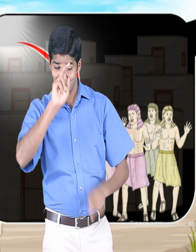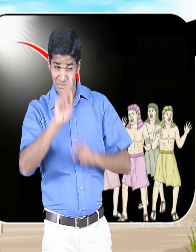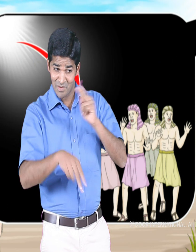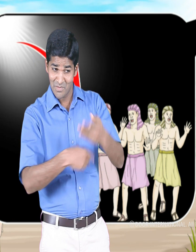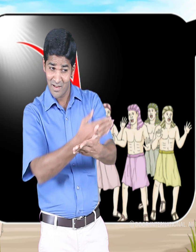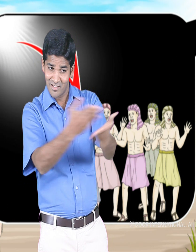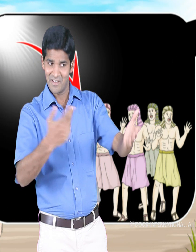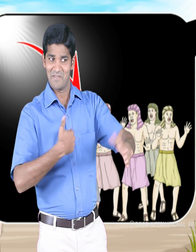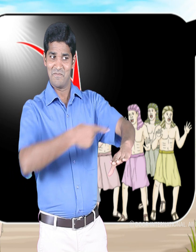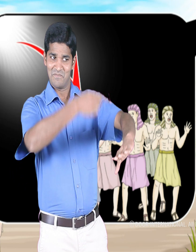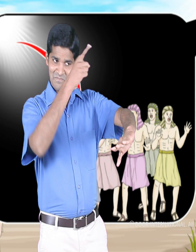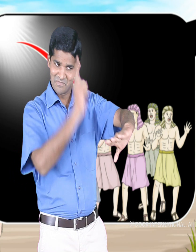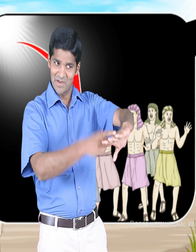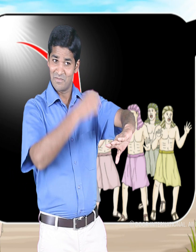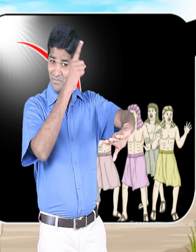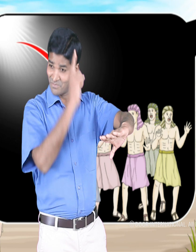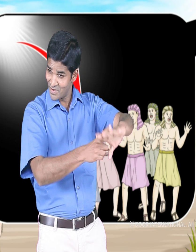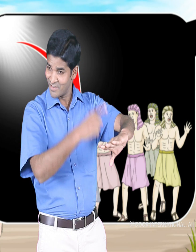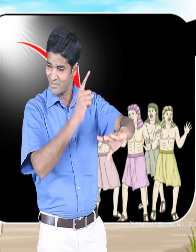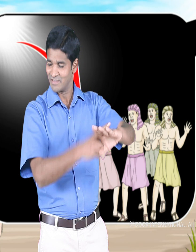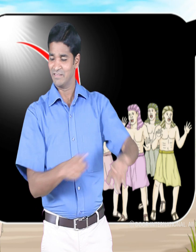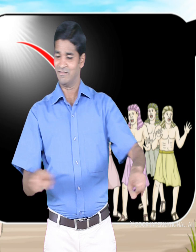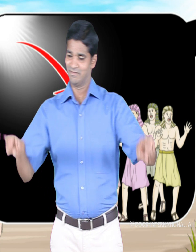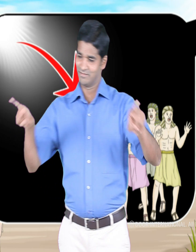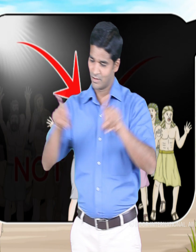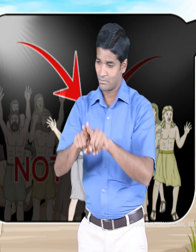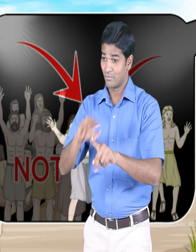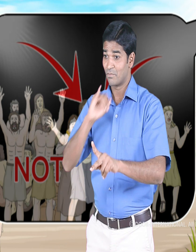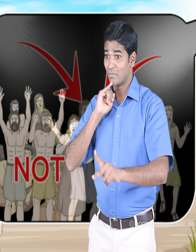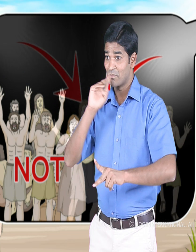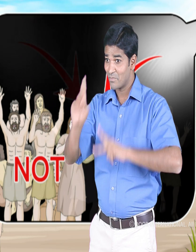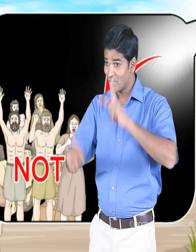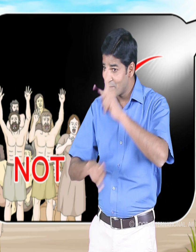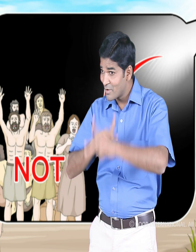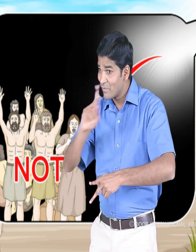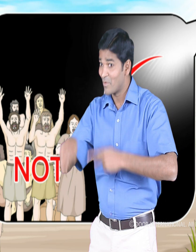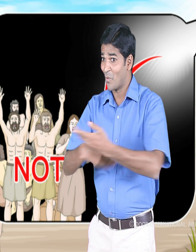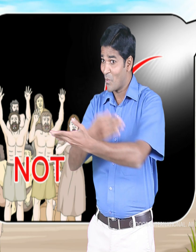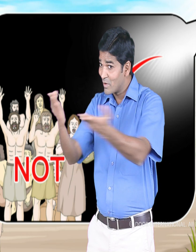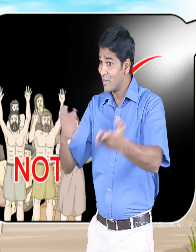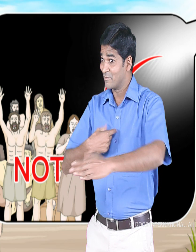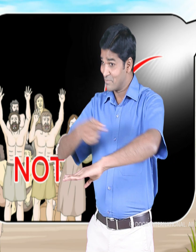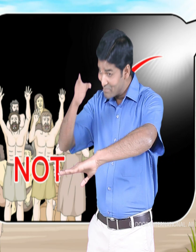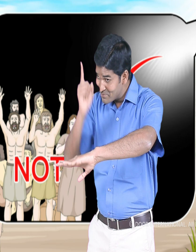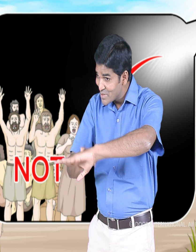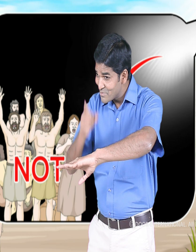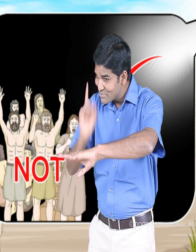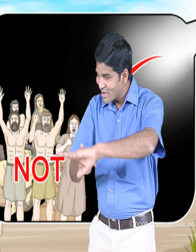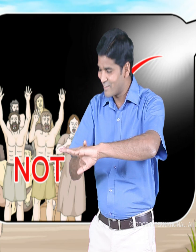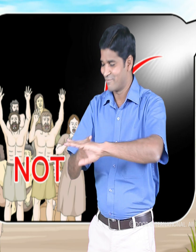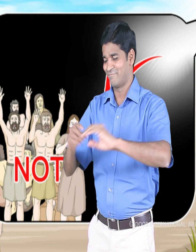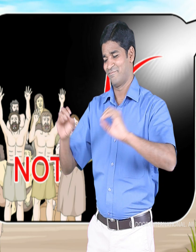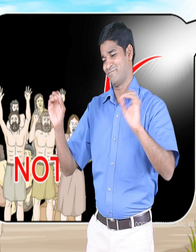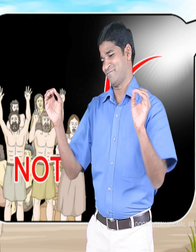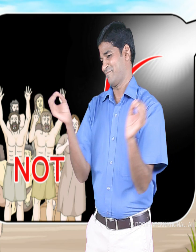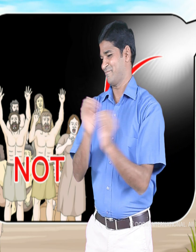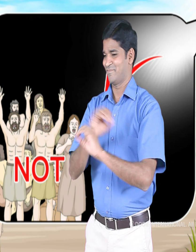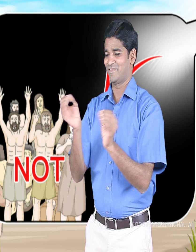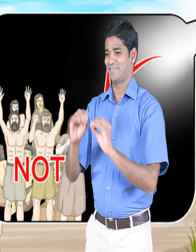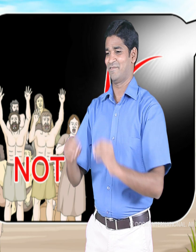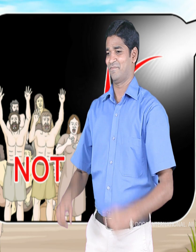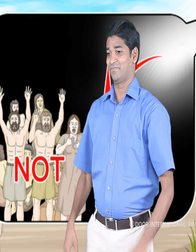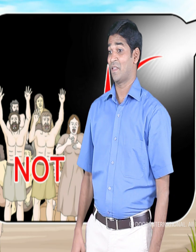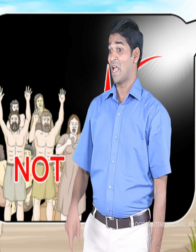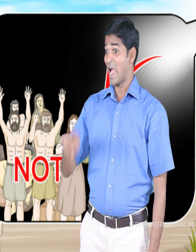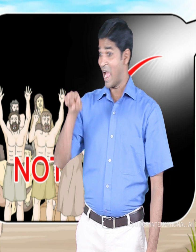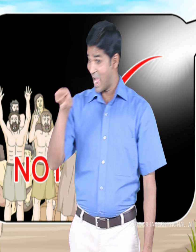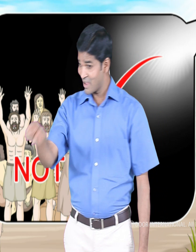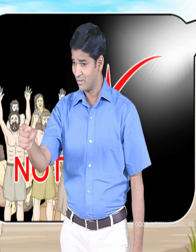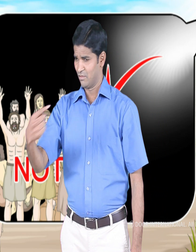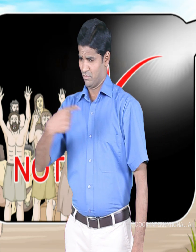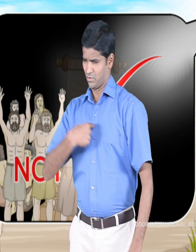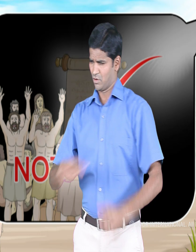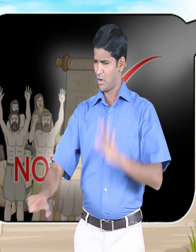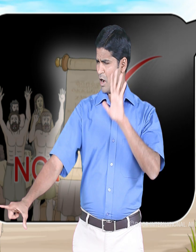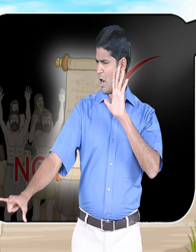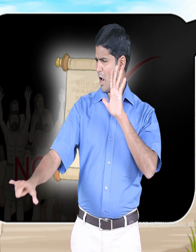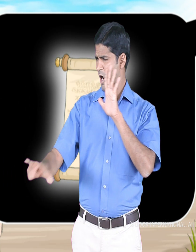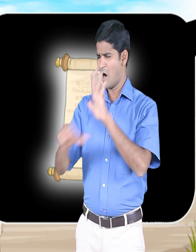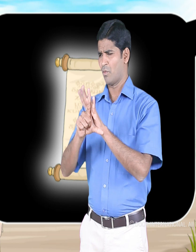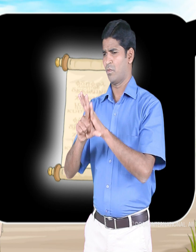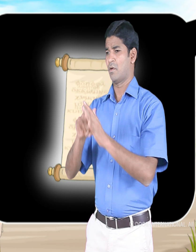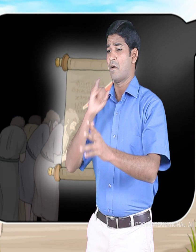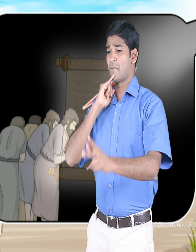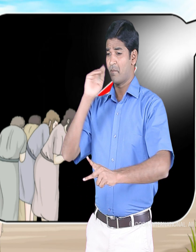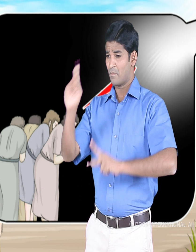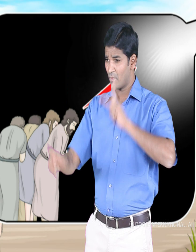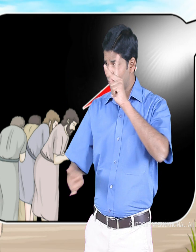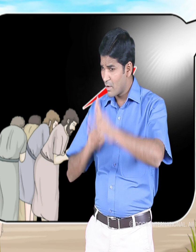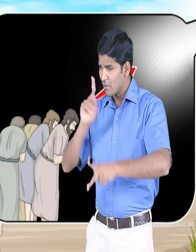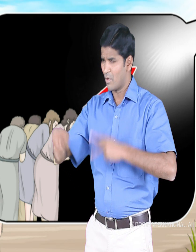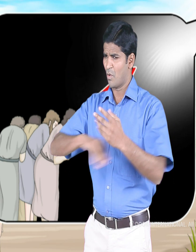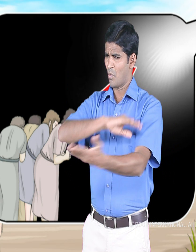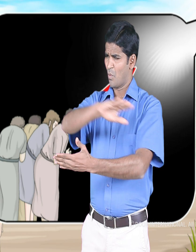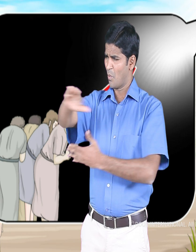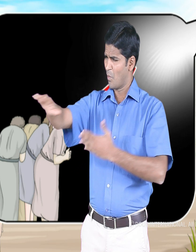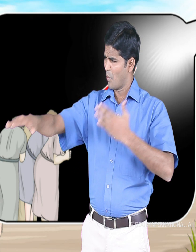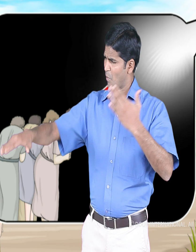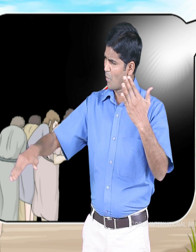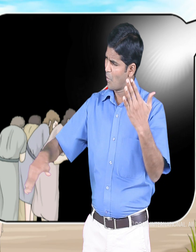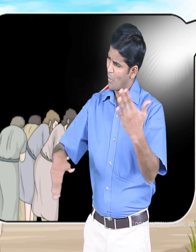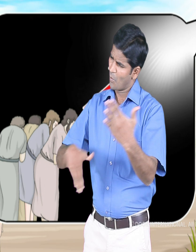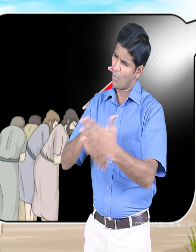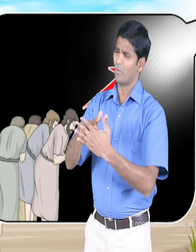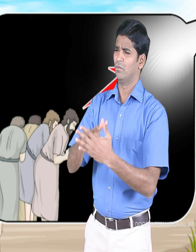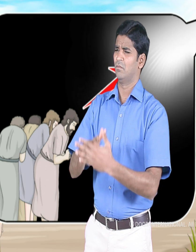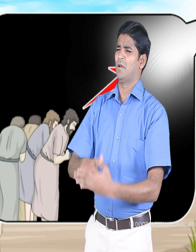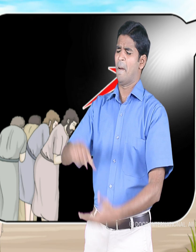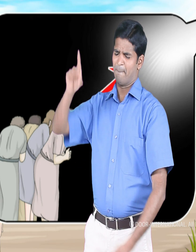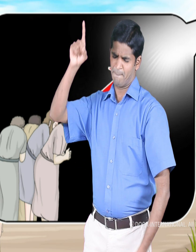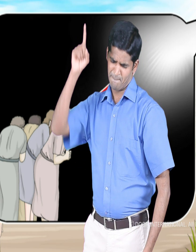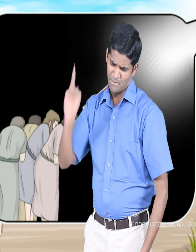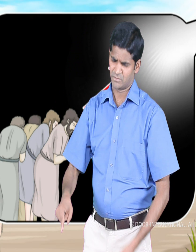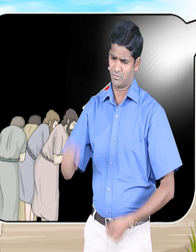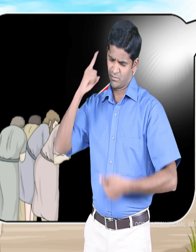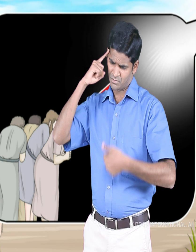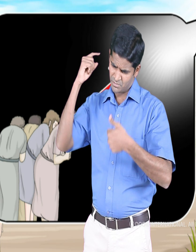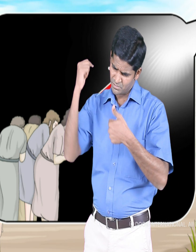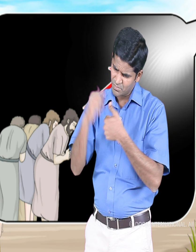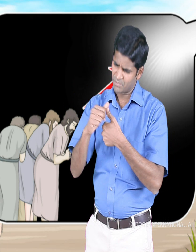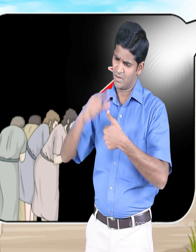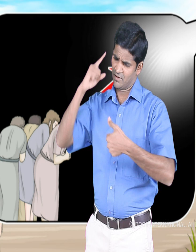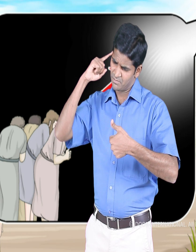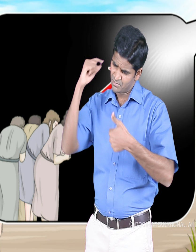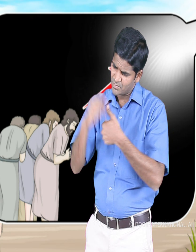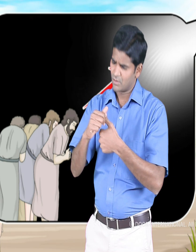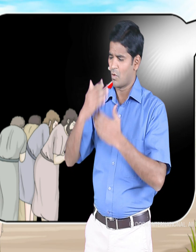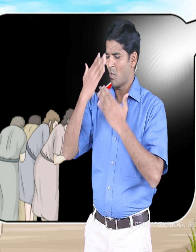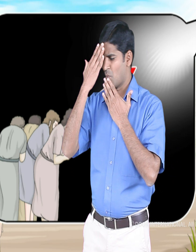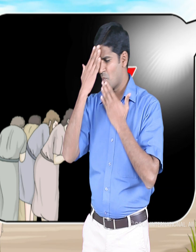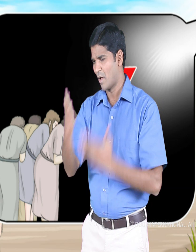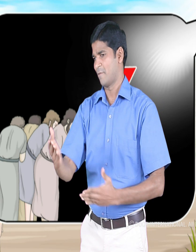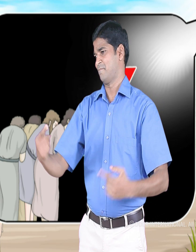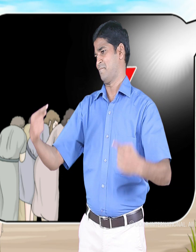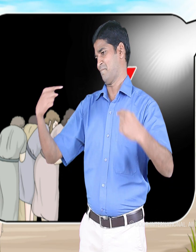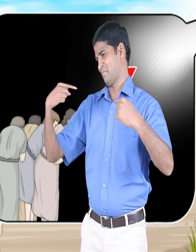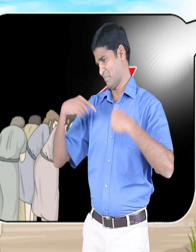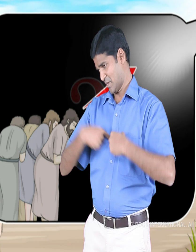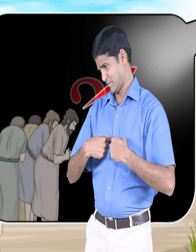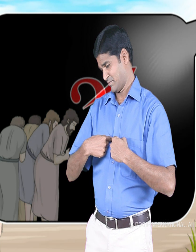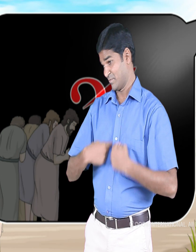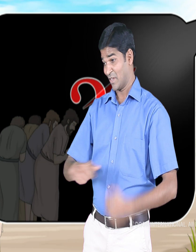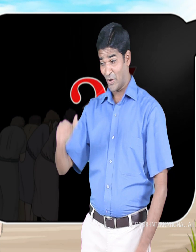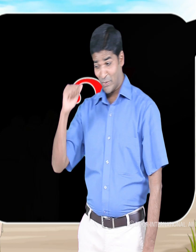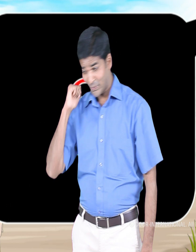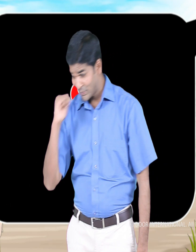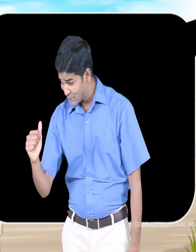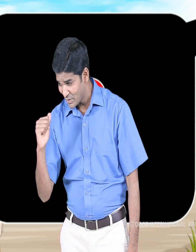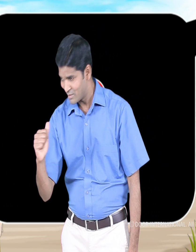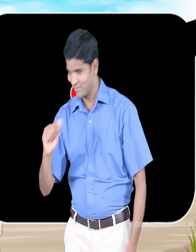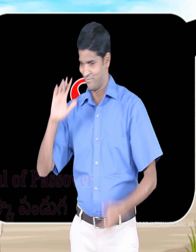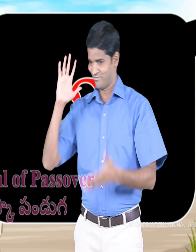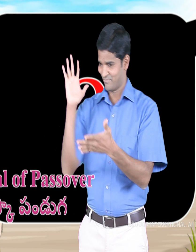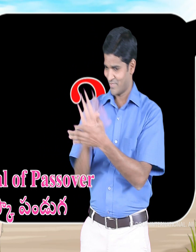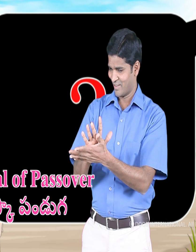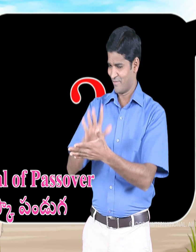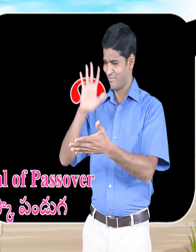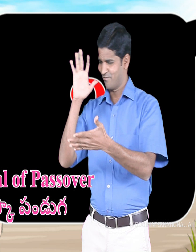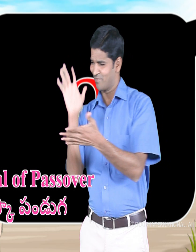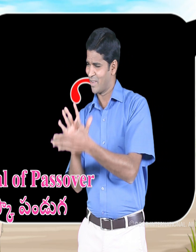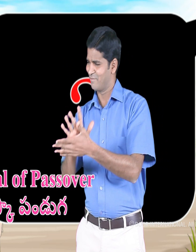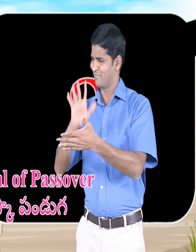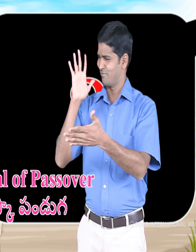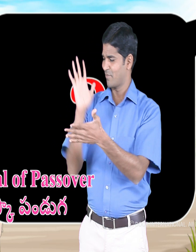No plague will fall on you to destroy you when I strike the land of Egypt.